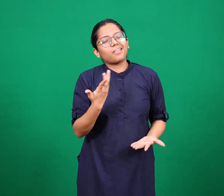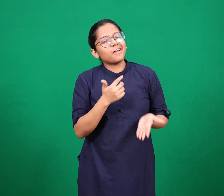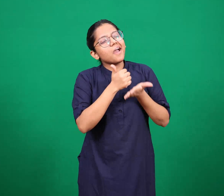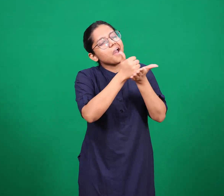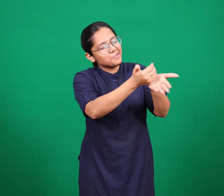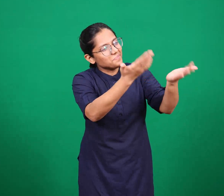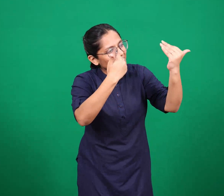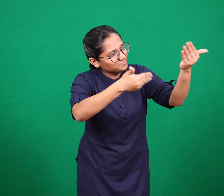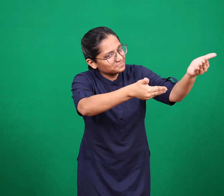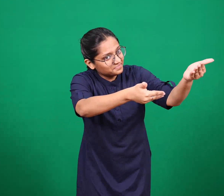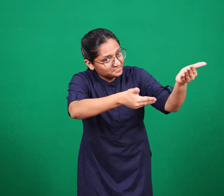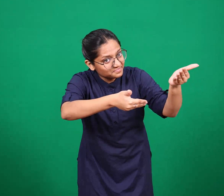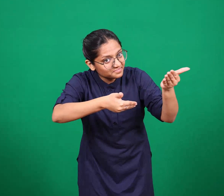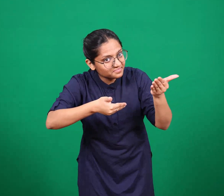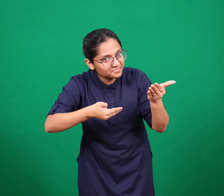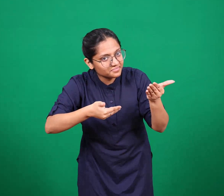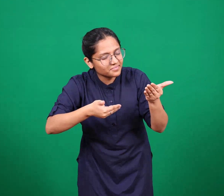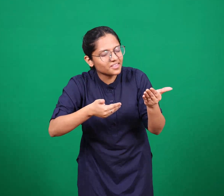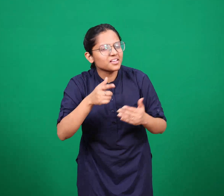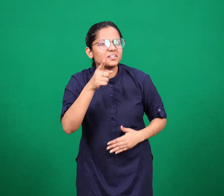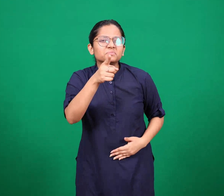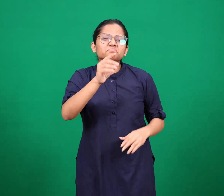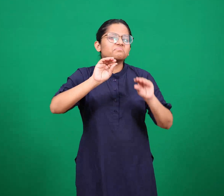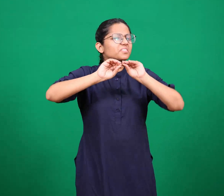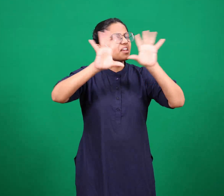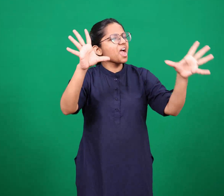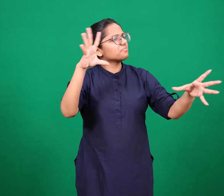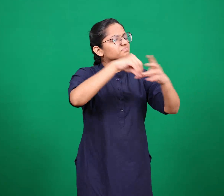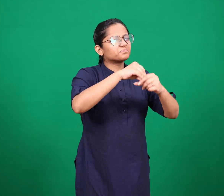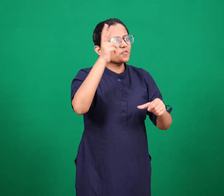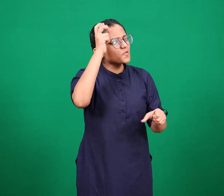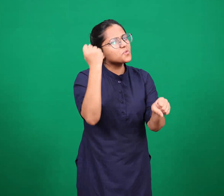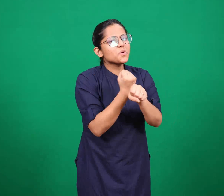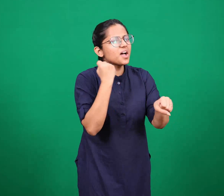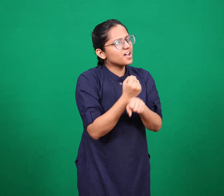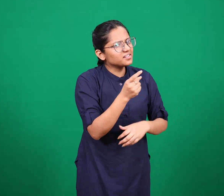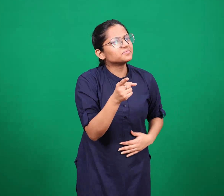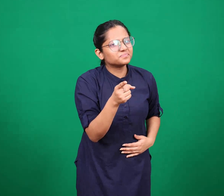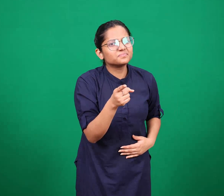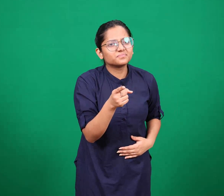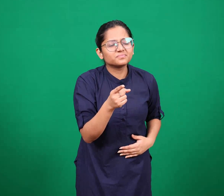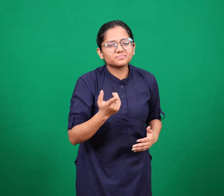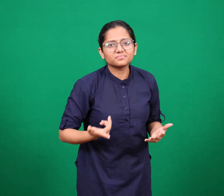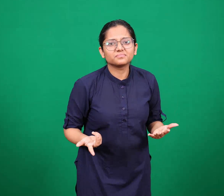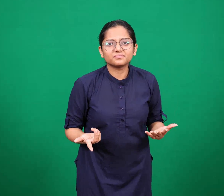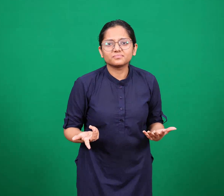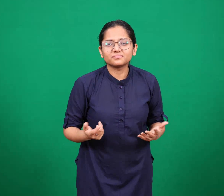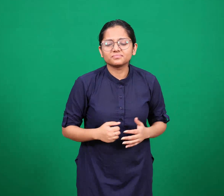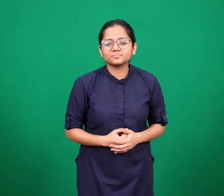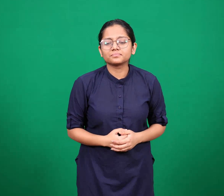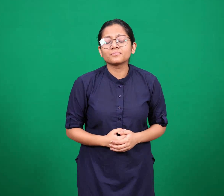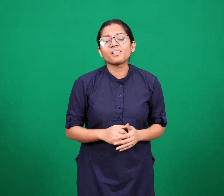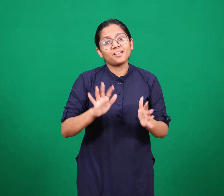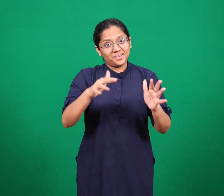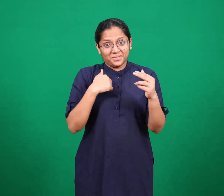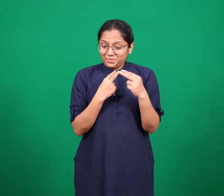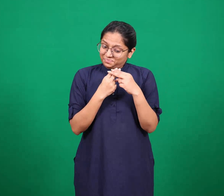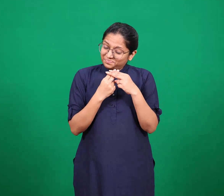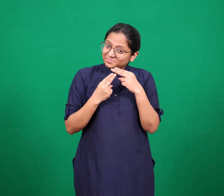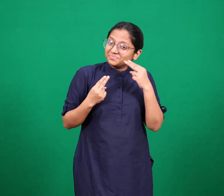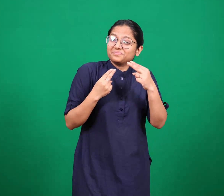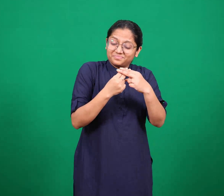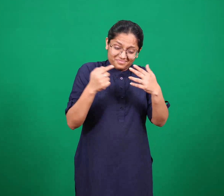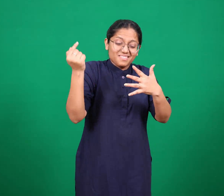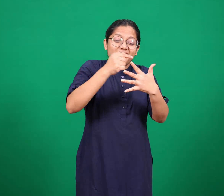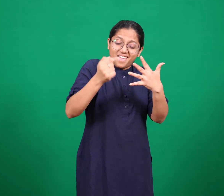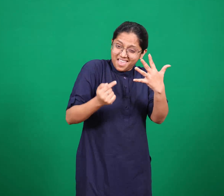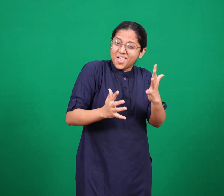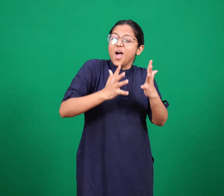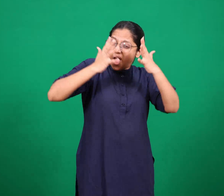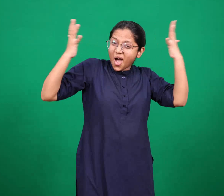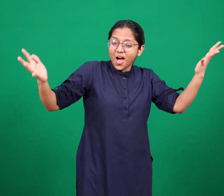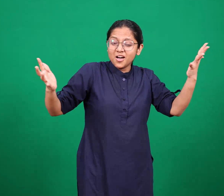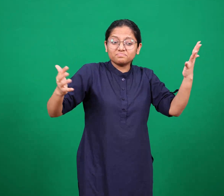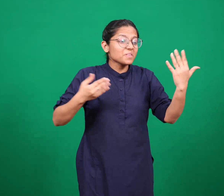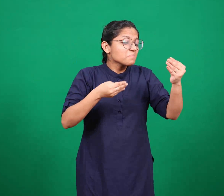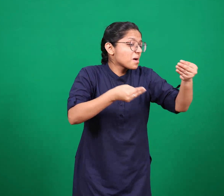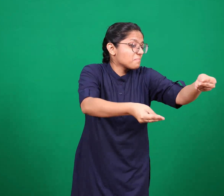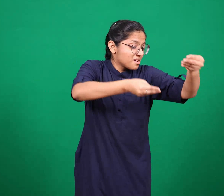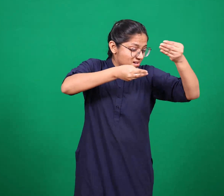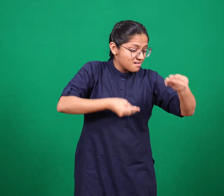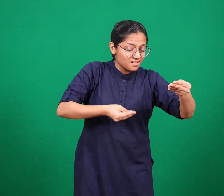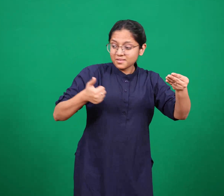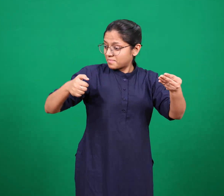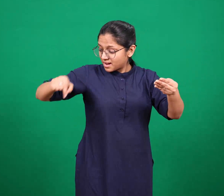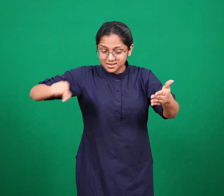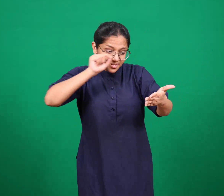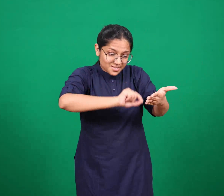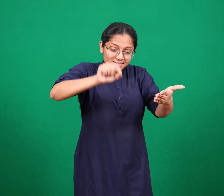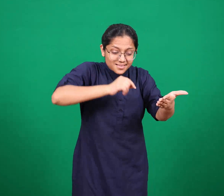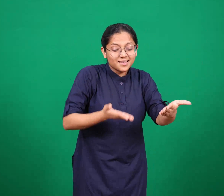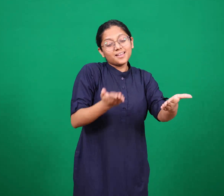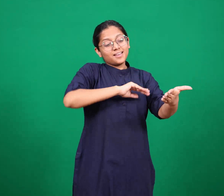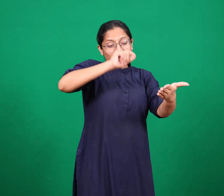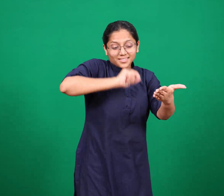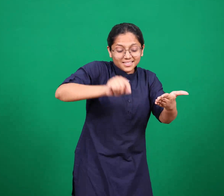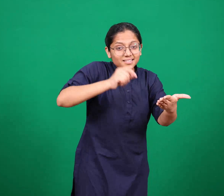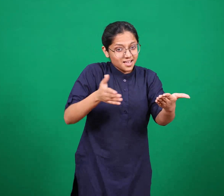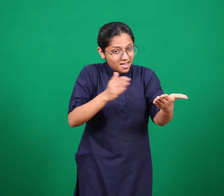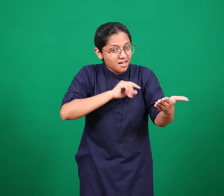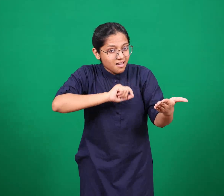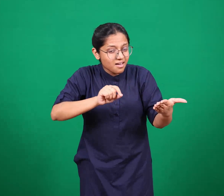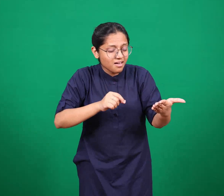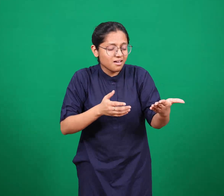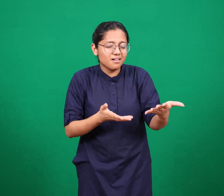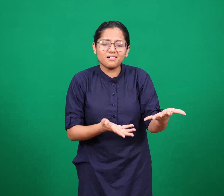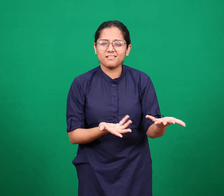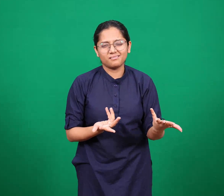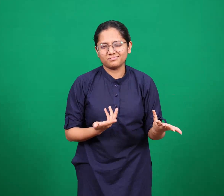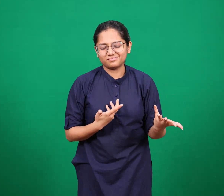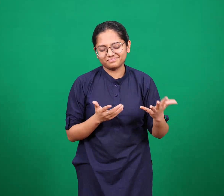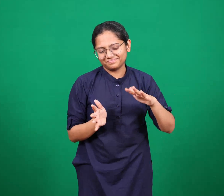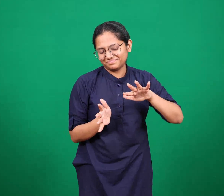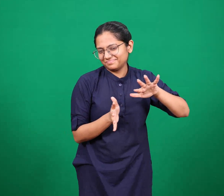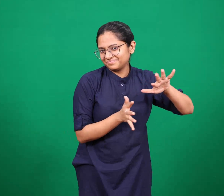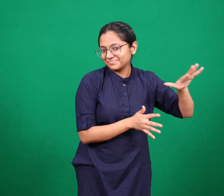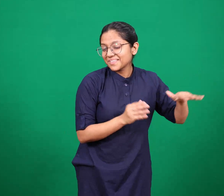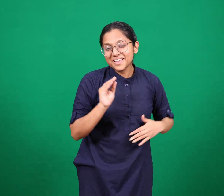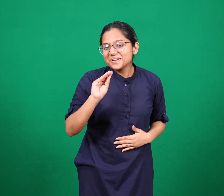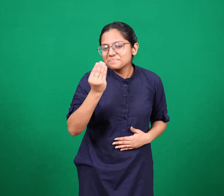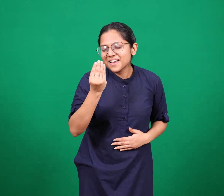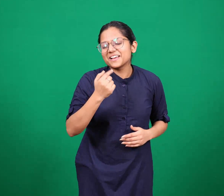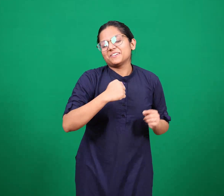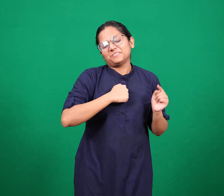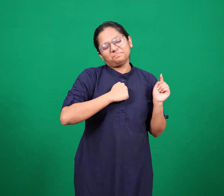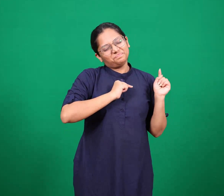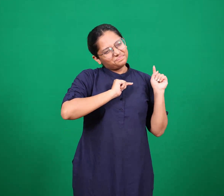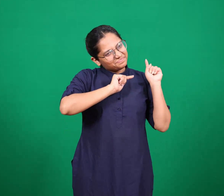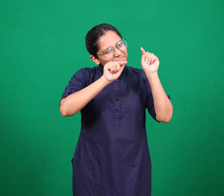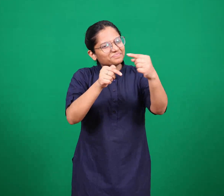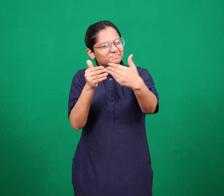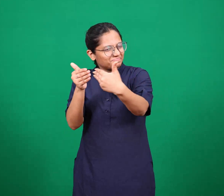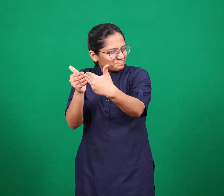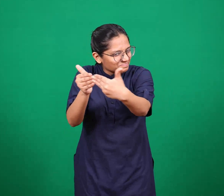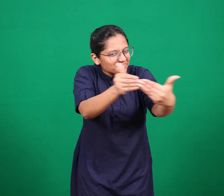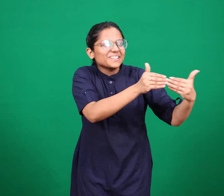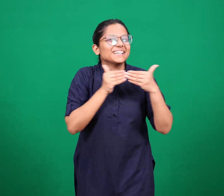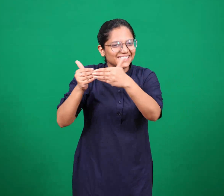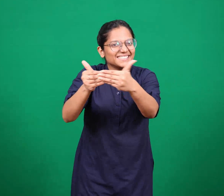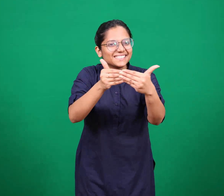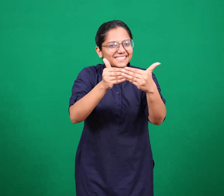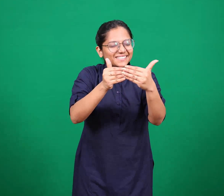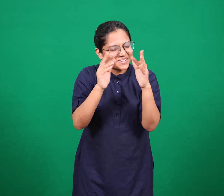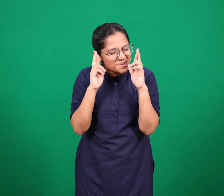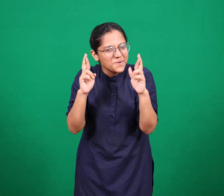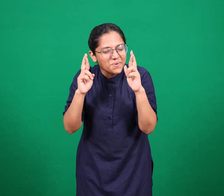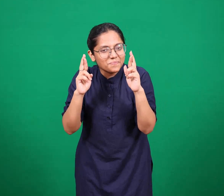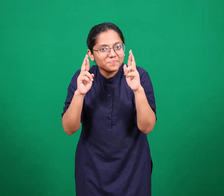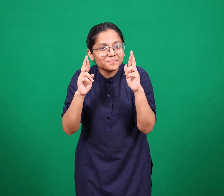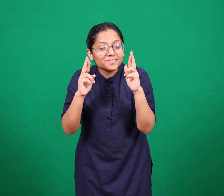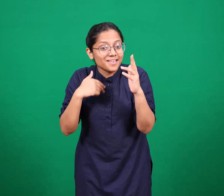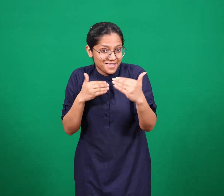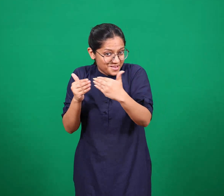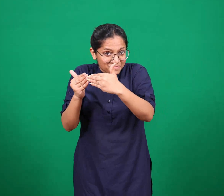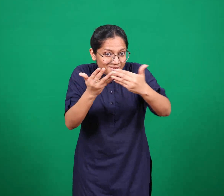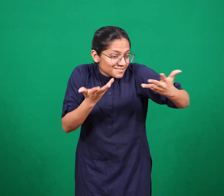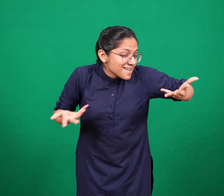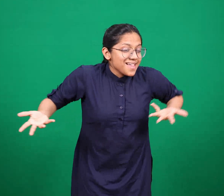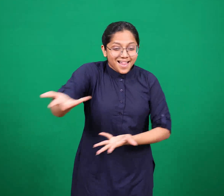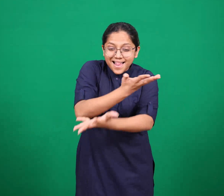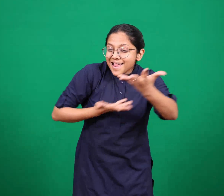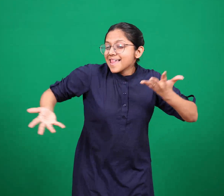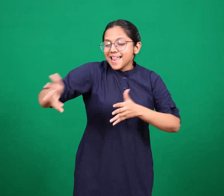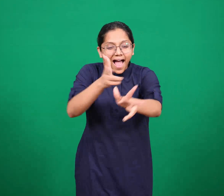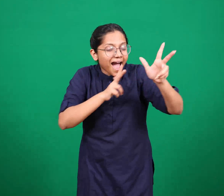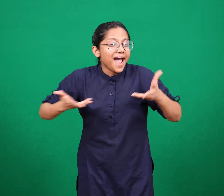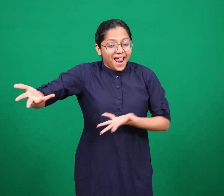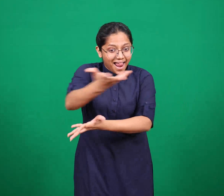I have many things to write to you, but I would prefer not to do so with paper and ink.